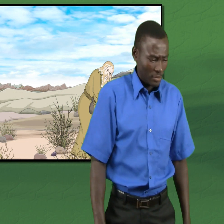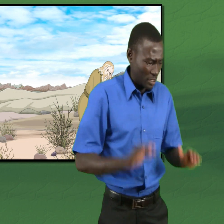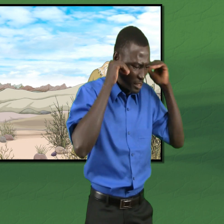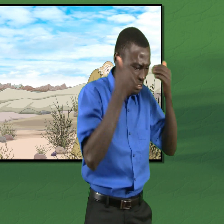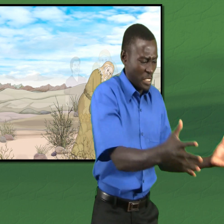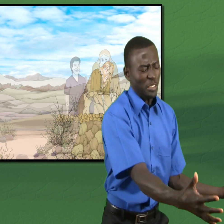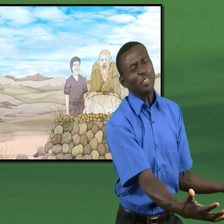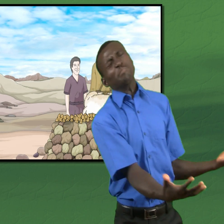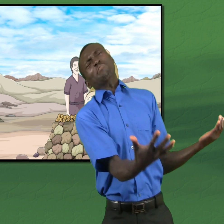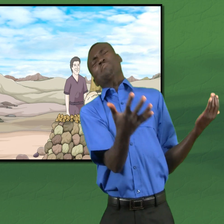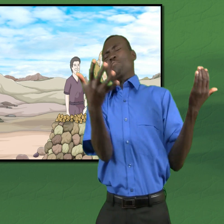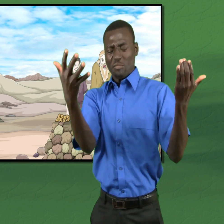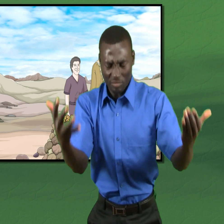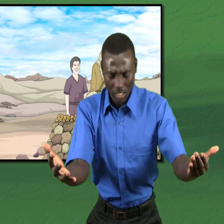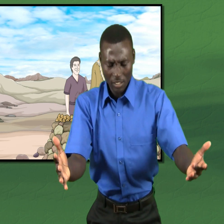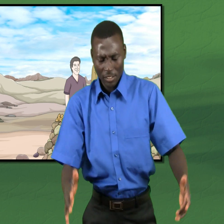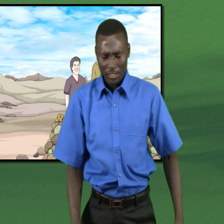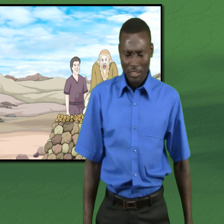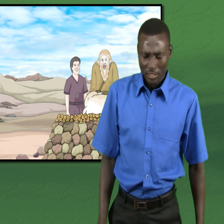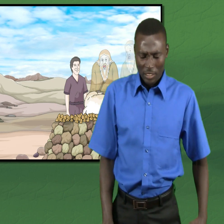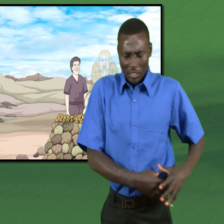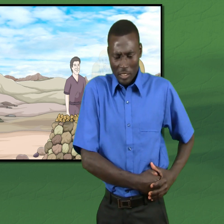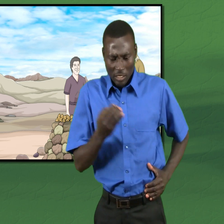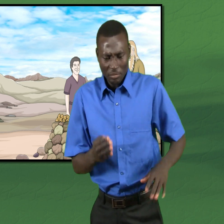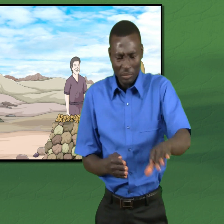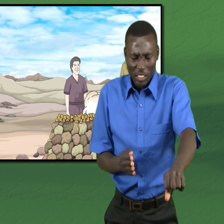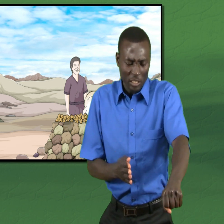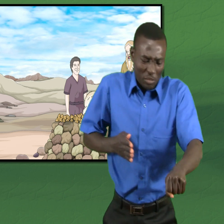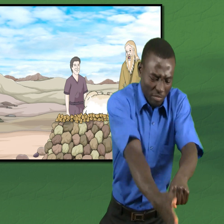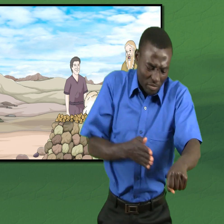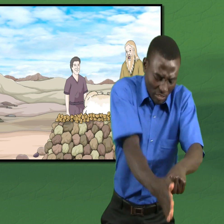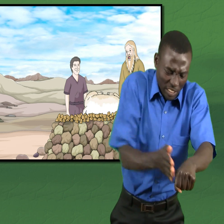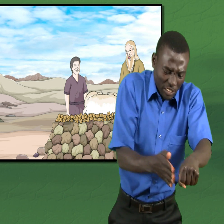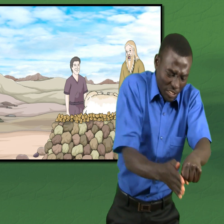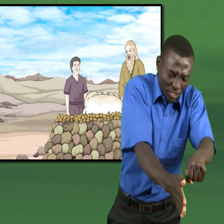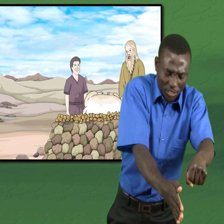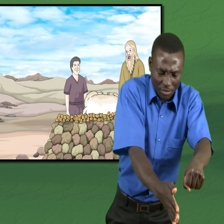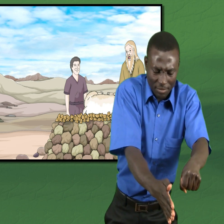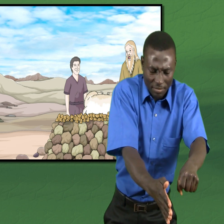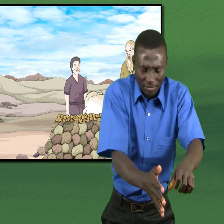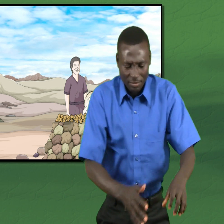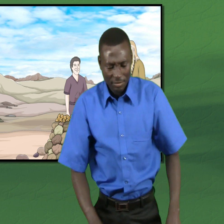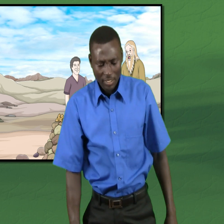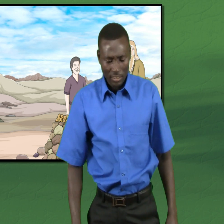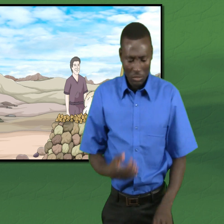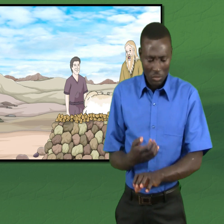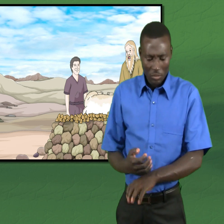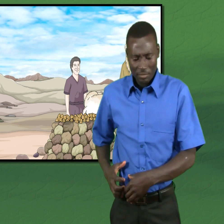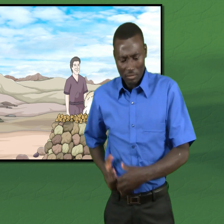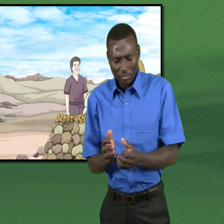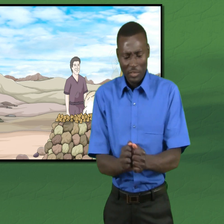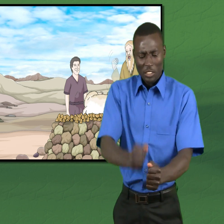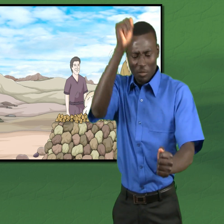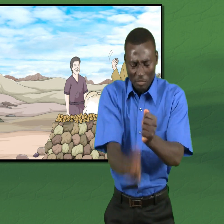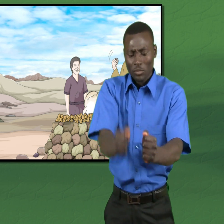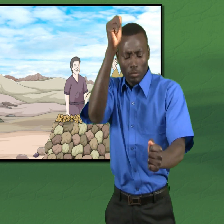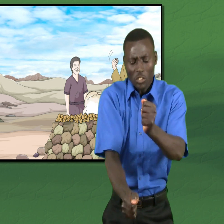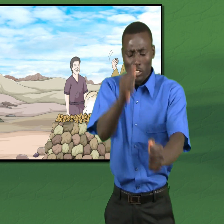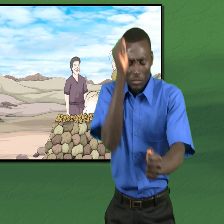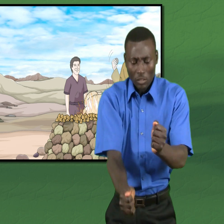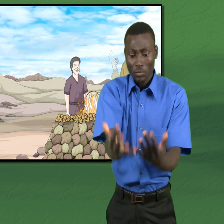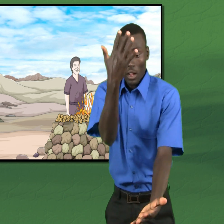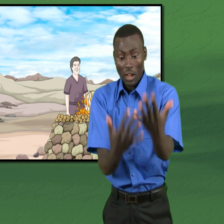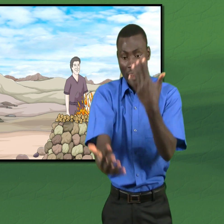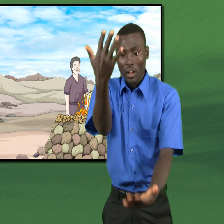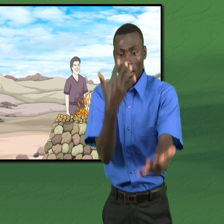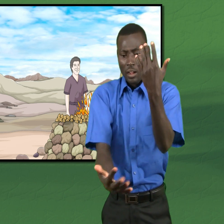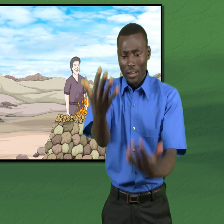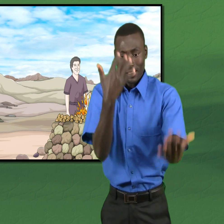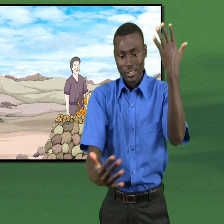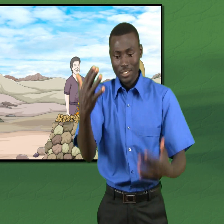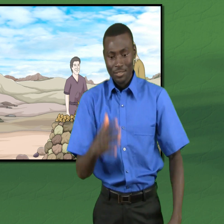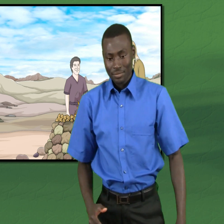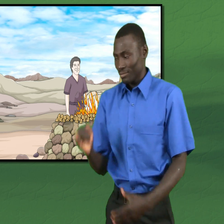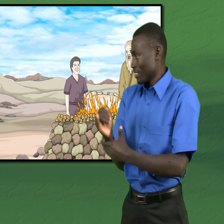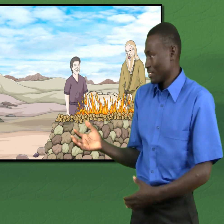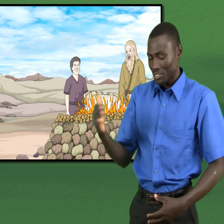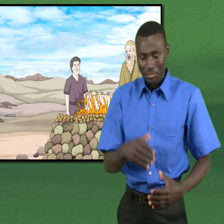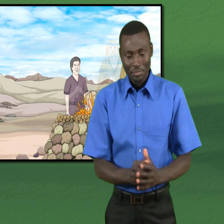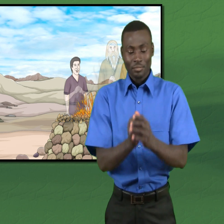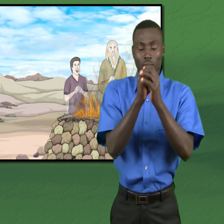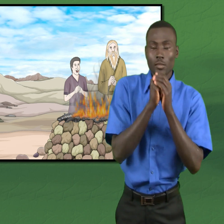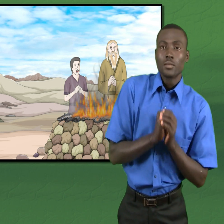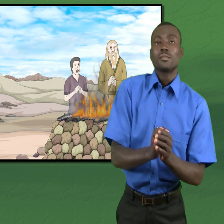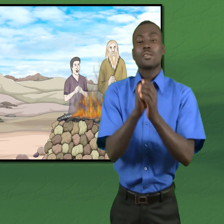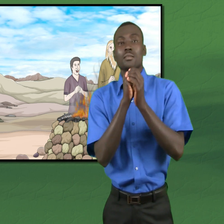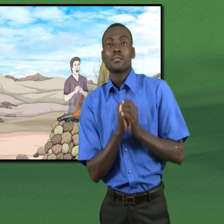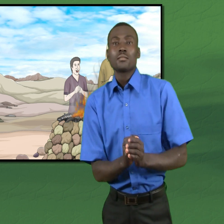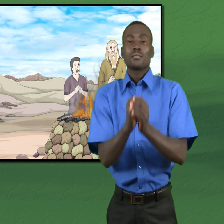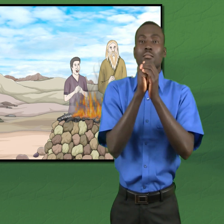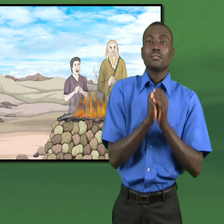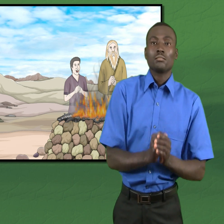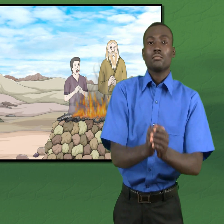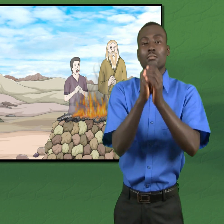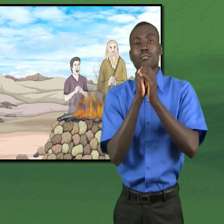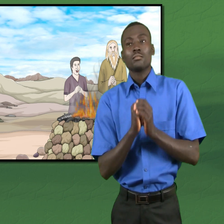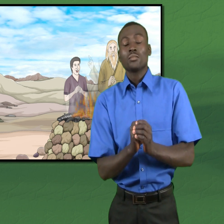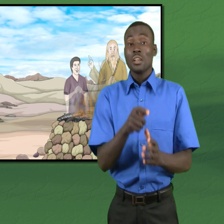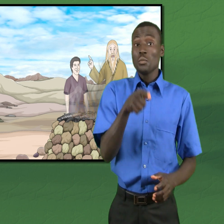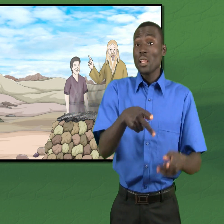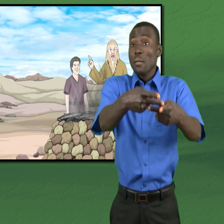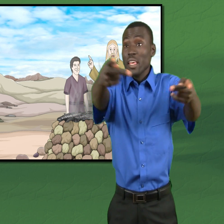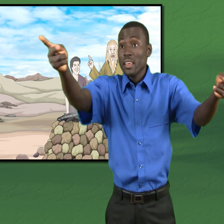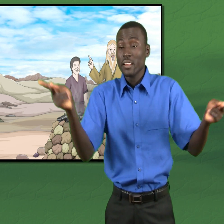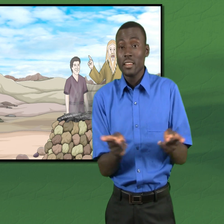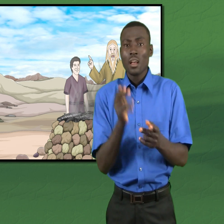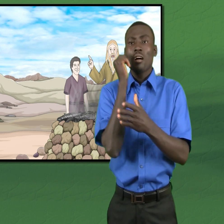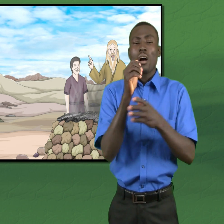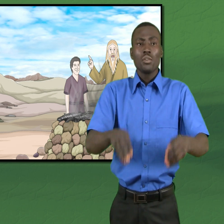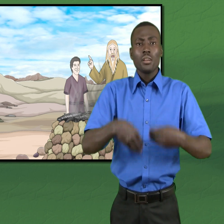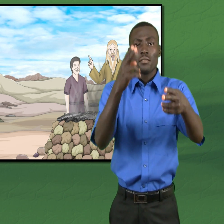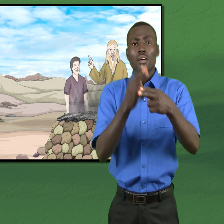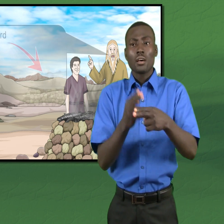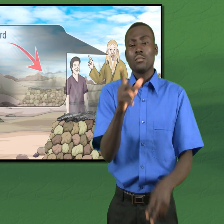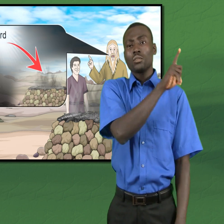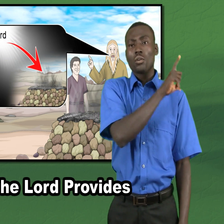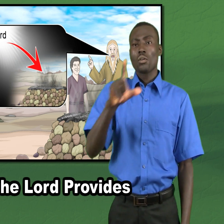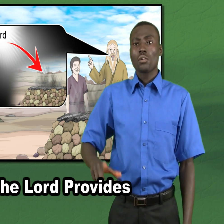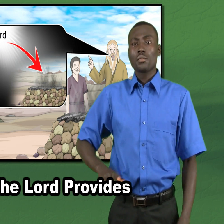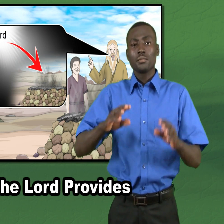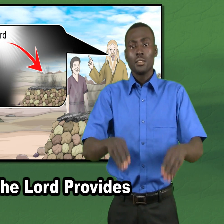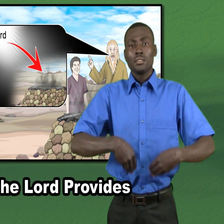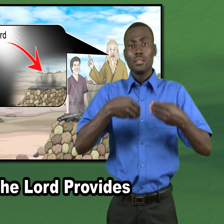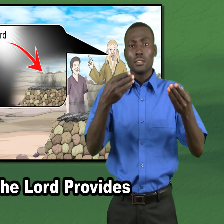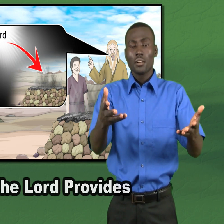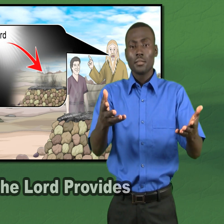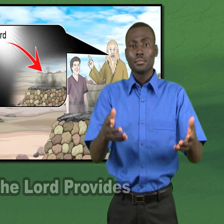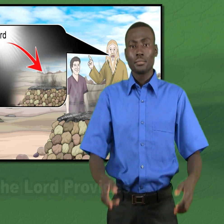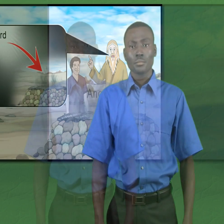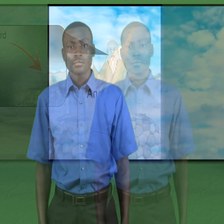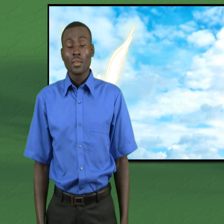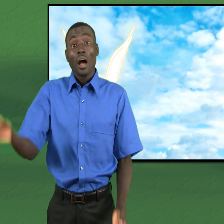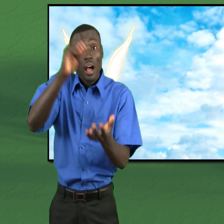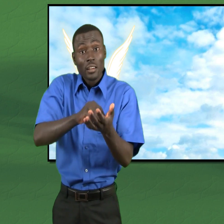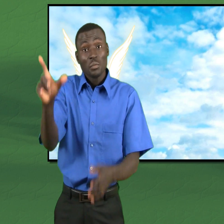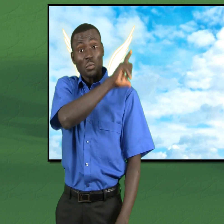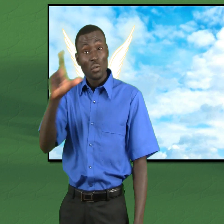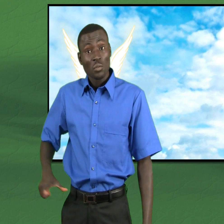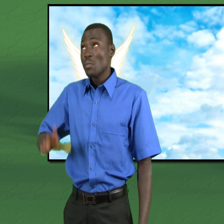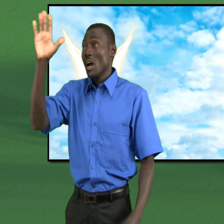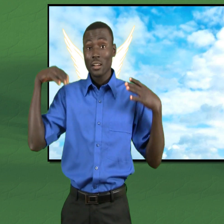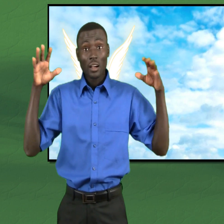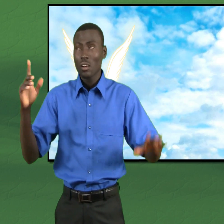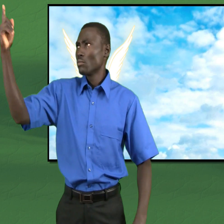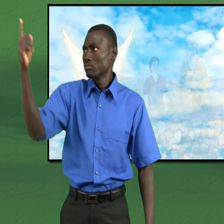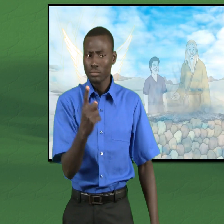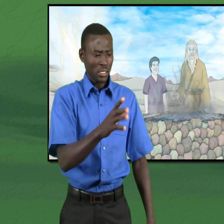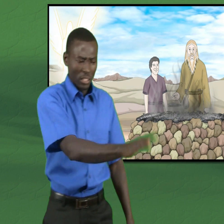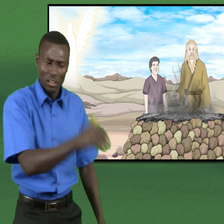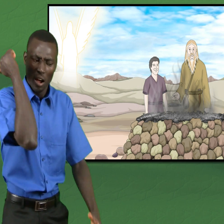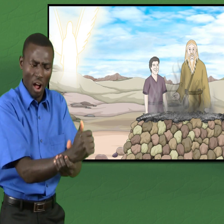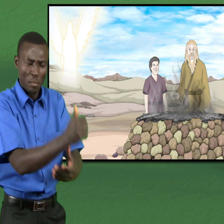And Abraham called that place The LORD Will Provide. So to this day it is said, “On the mountain of the LORD it will be provided.”